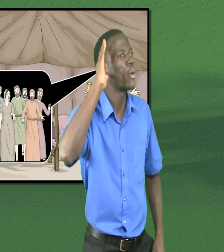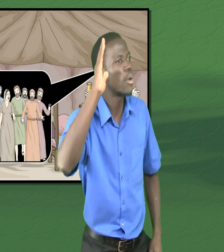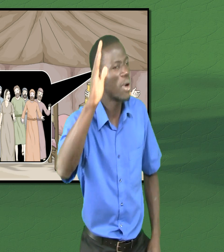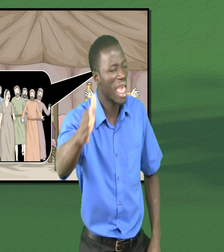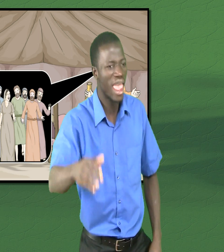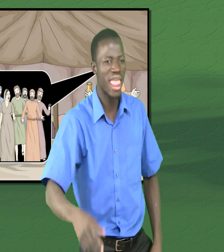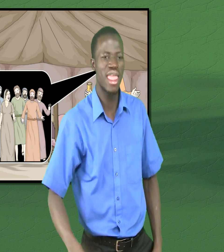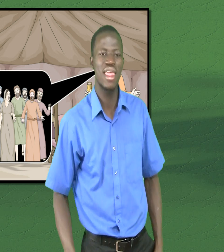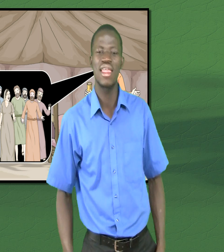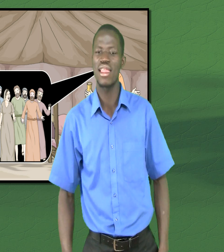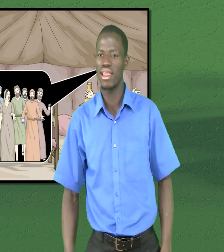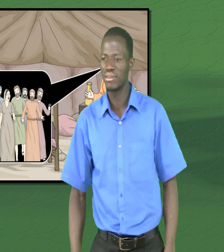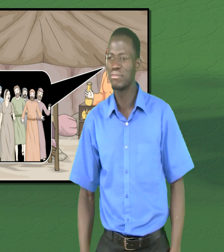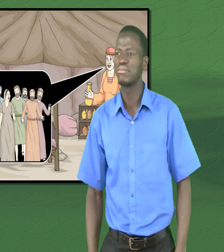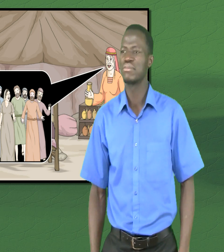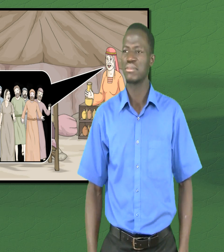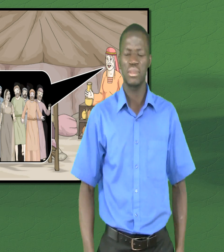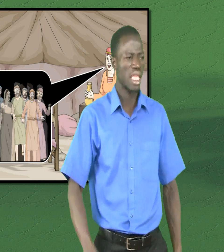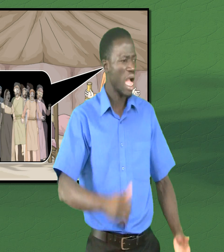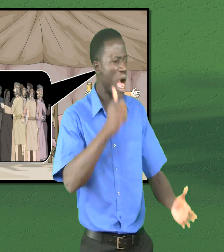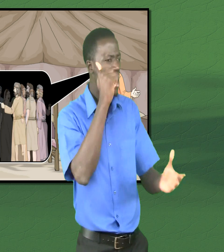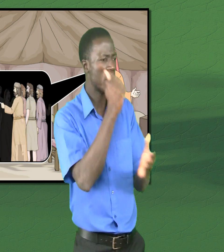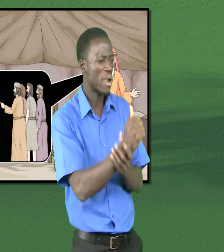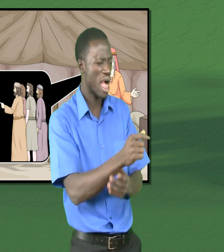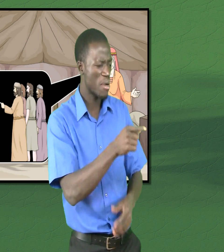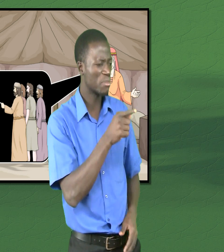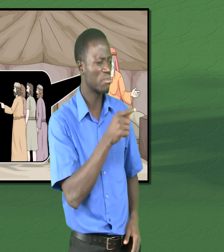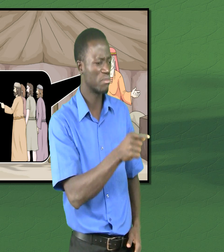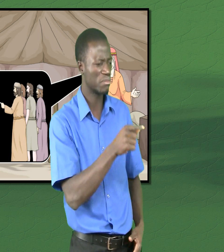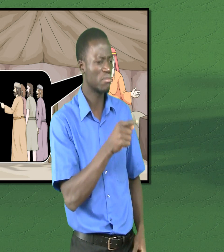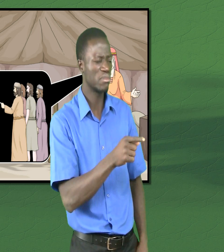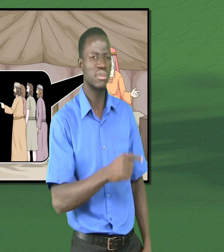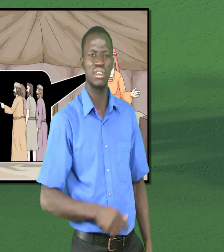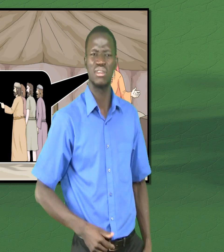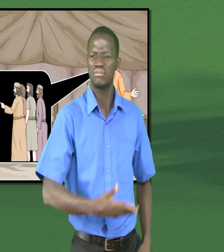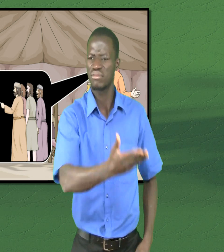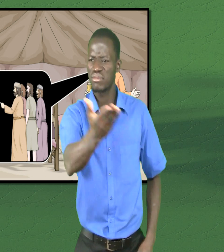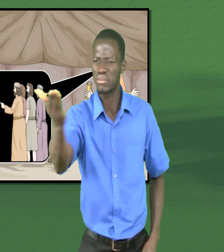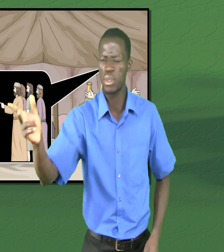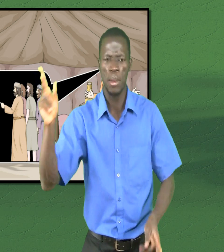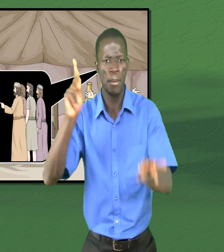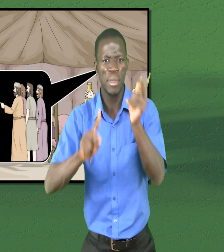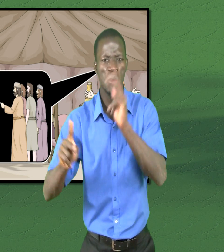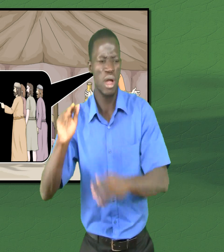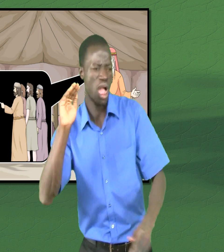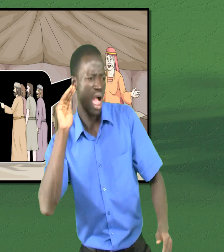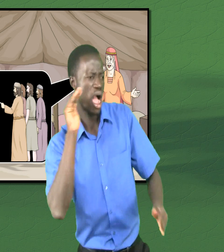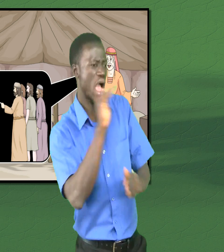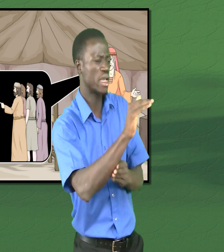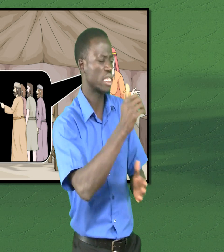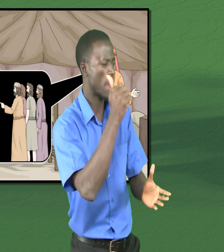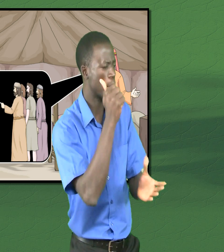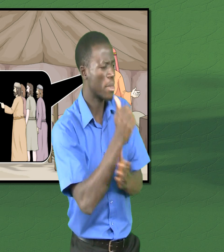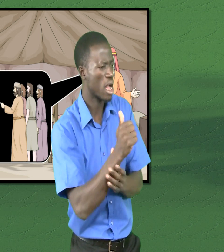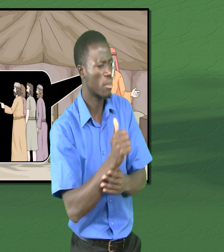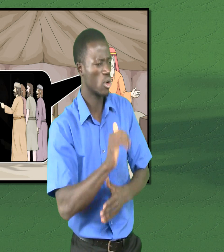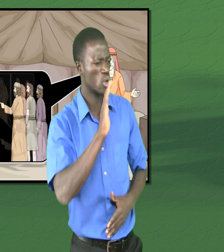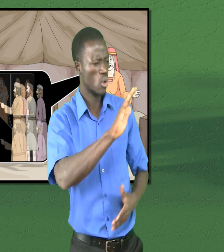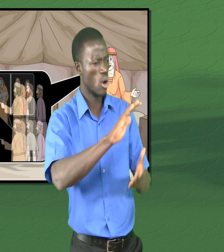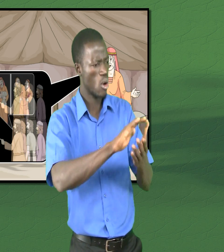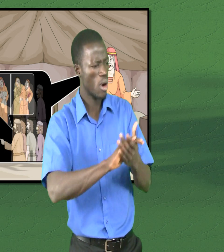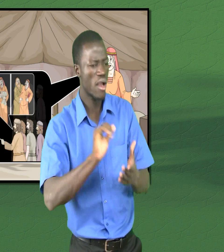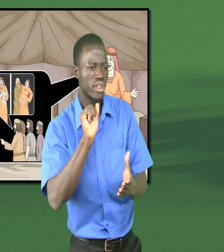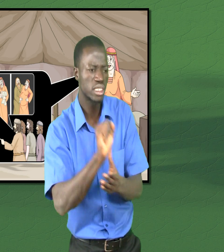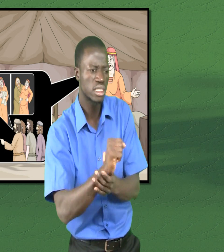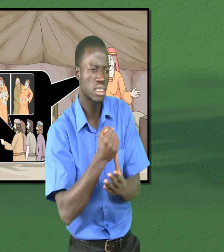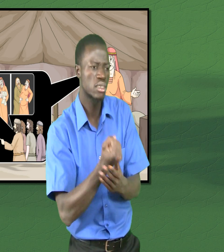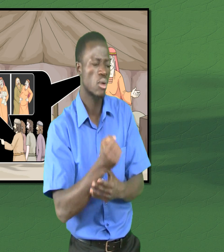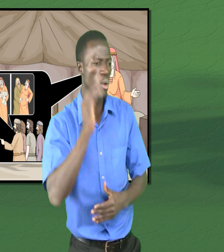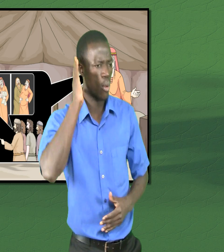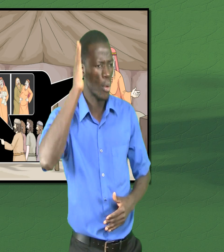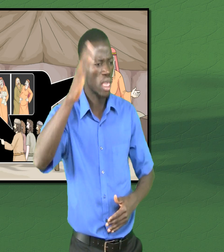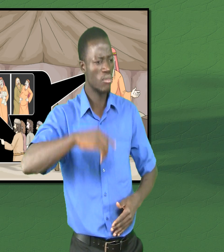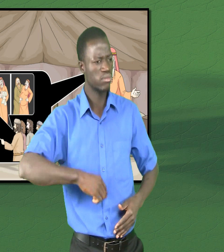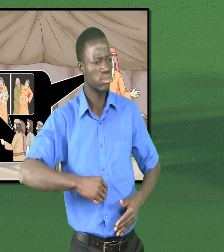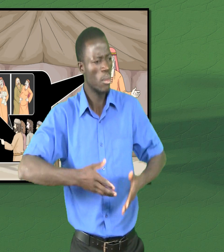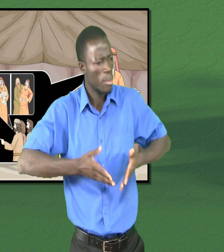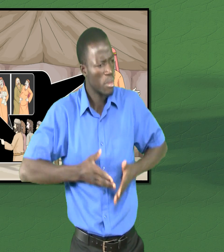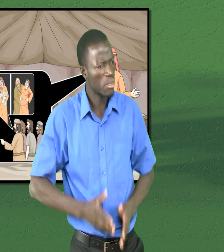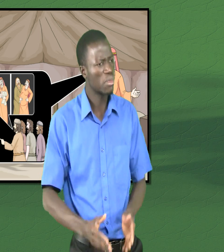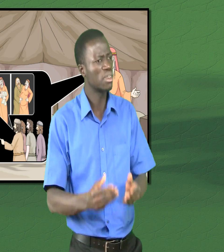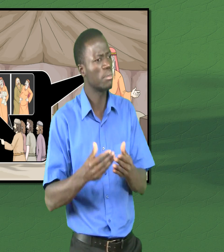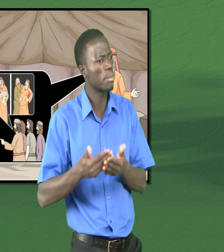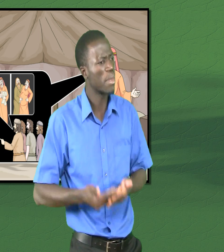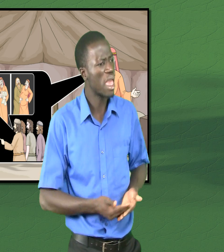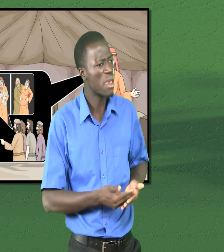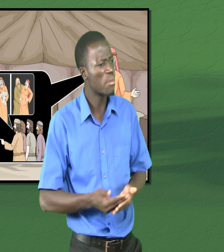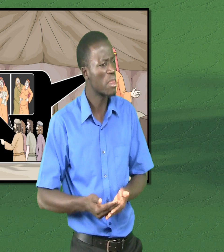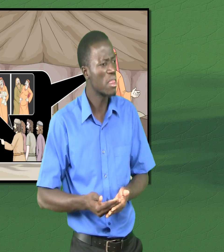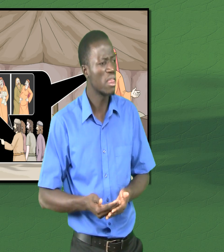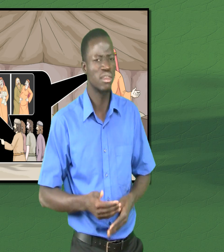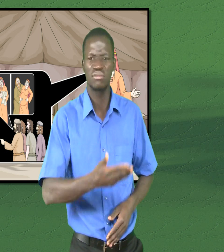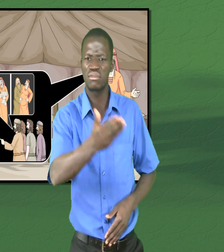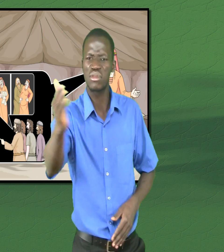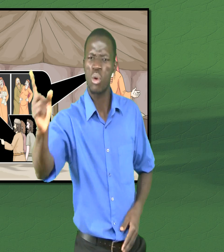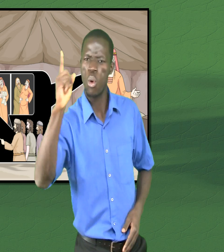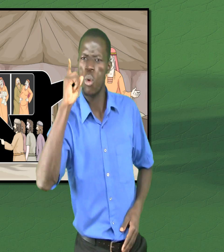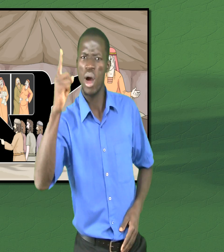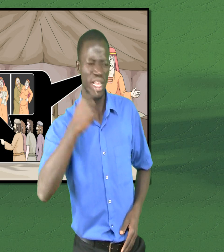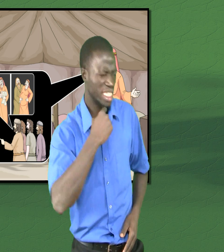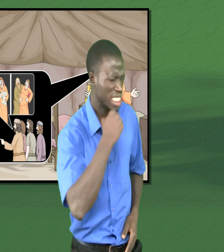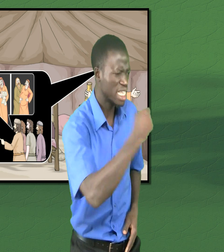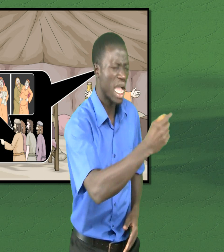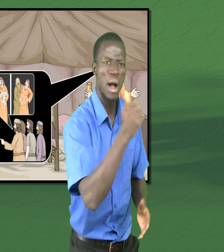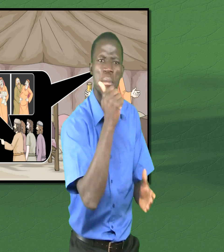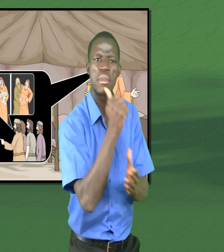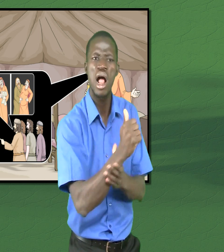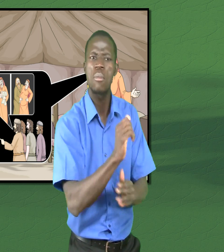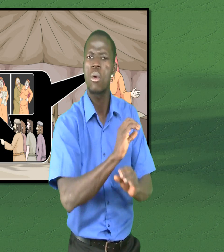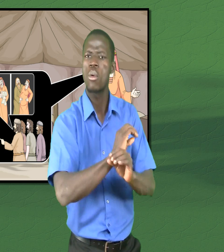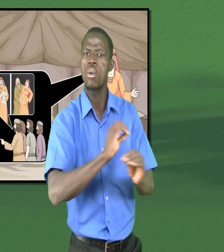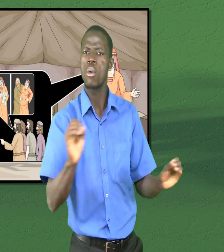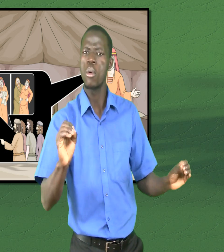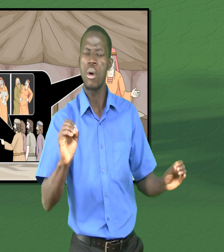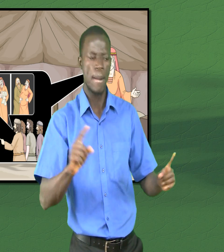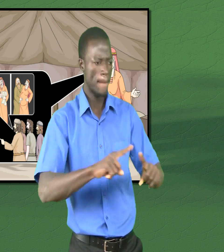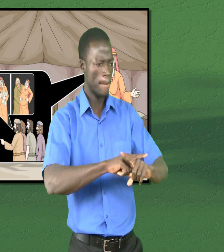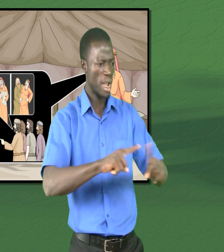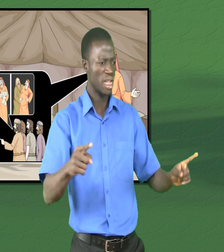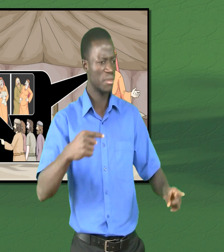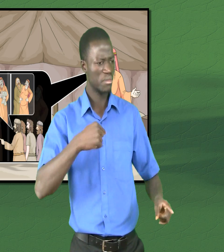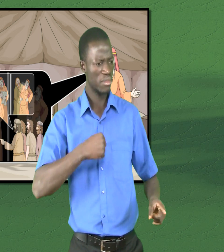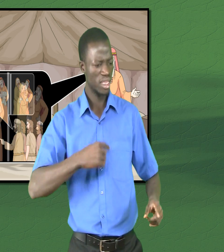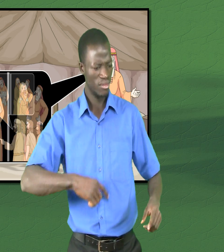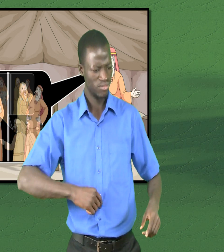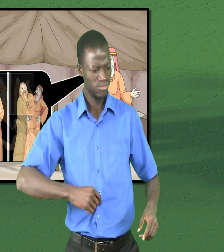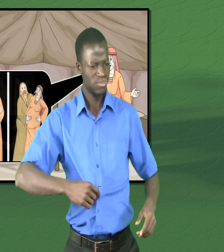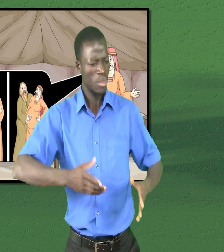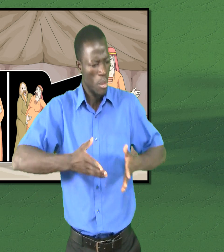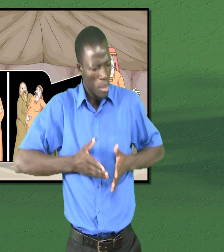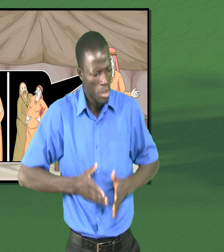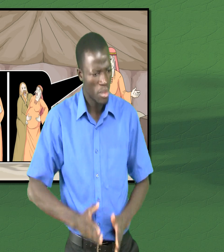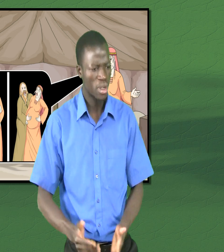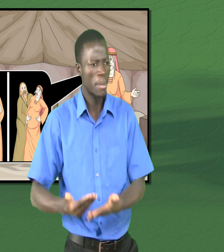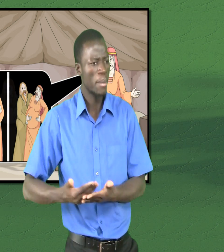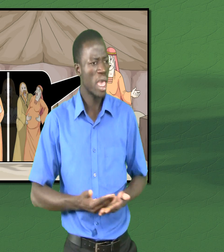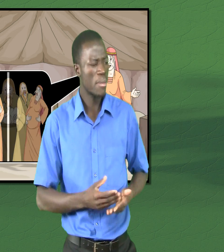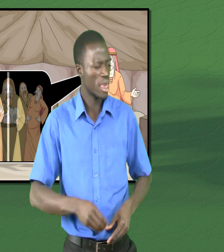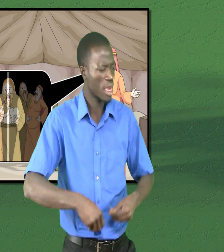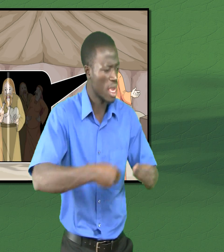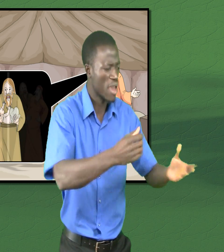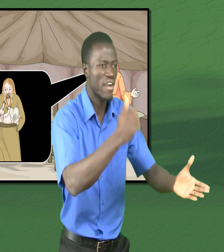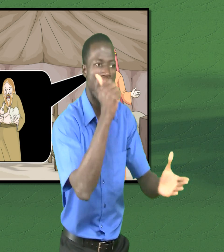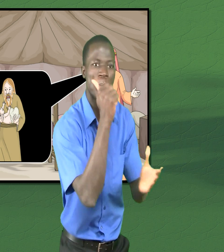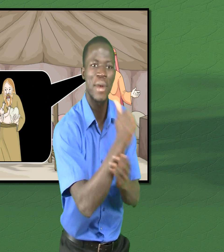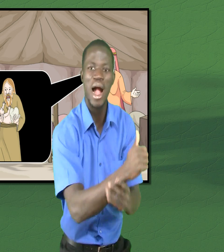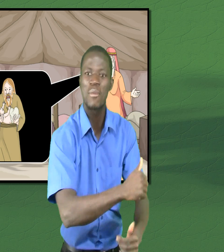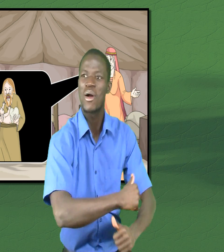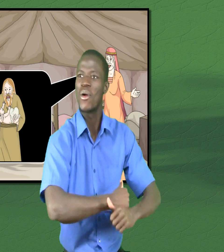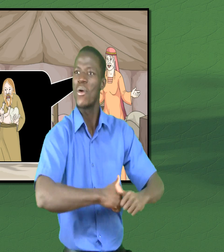She added, “Who would have told Abraham that Sarah would nurse children?